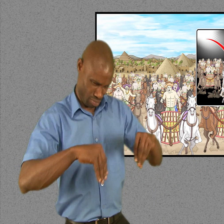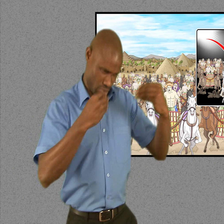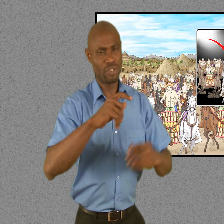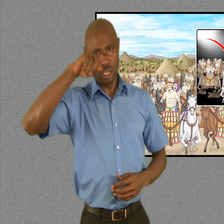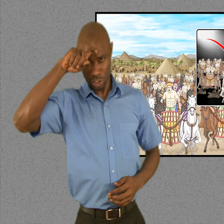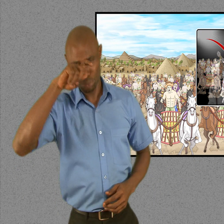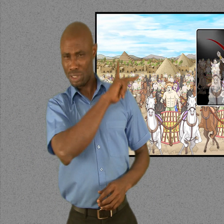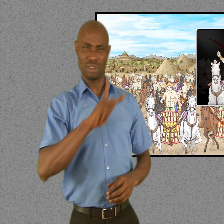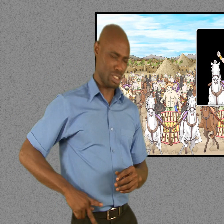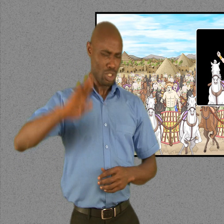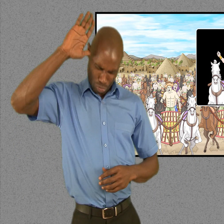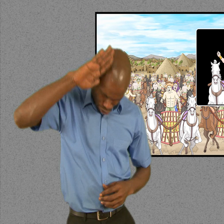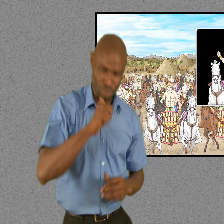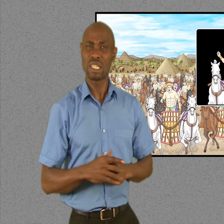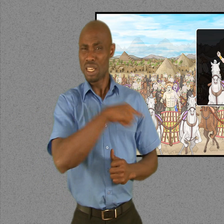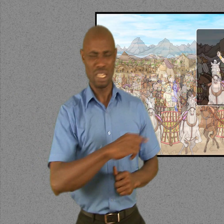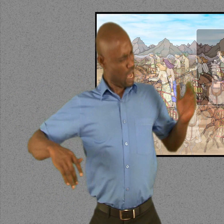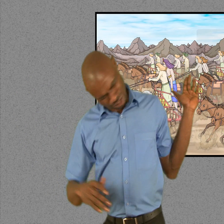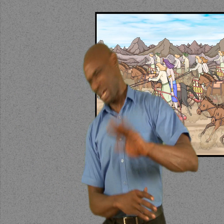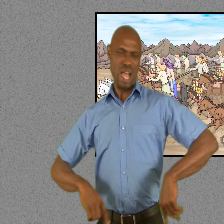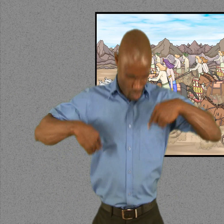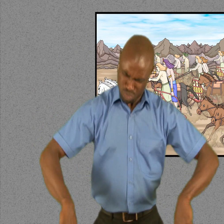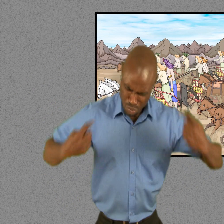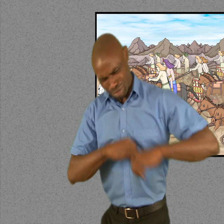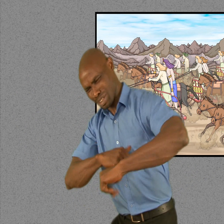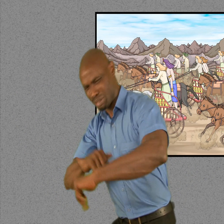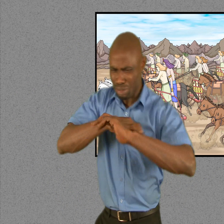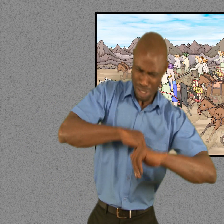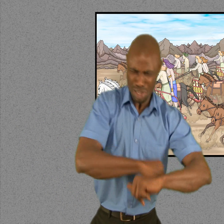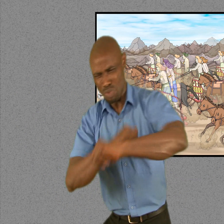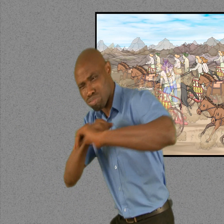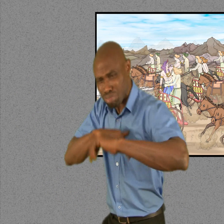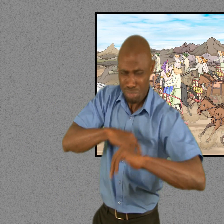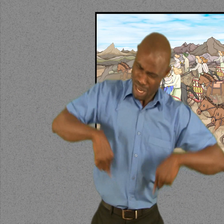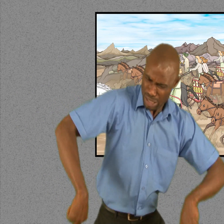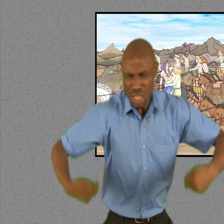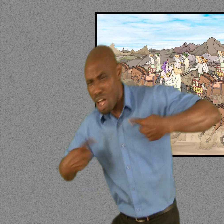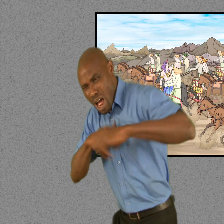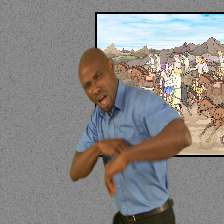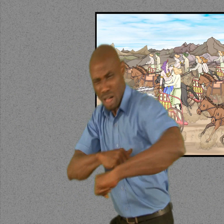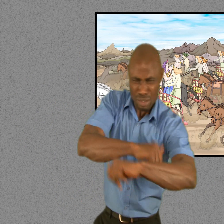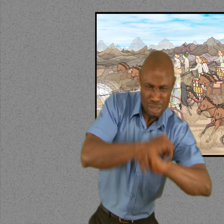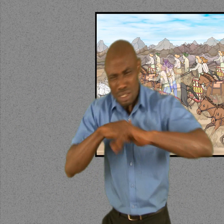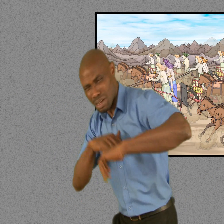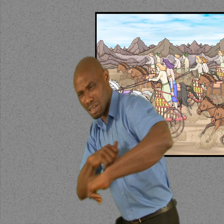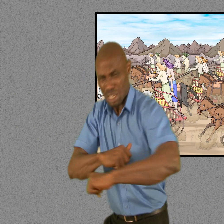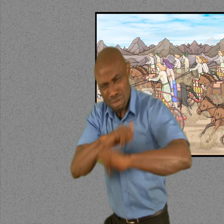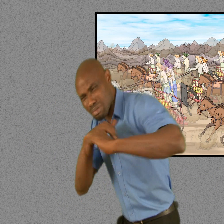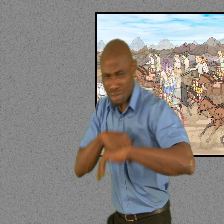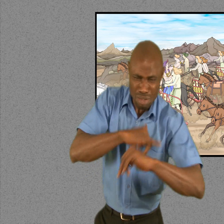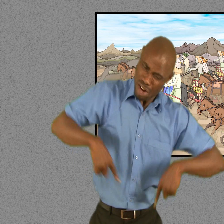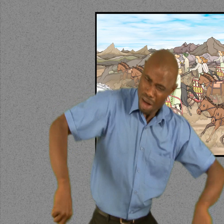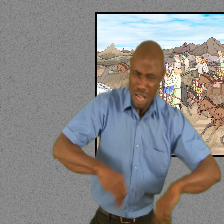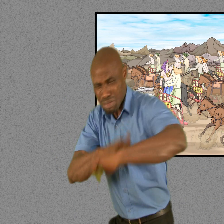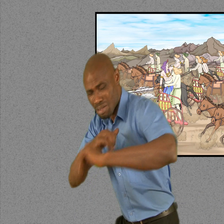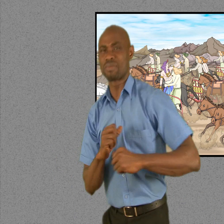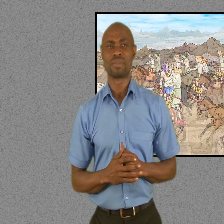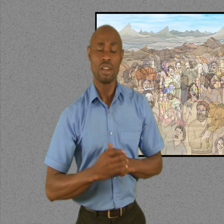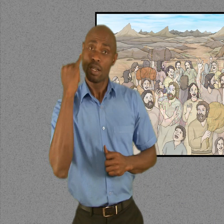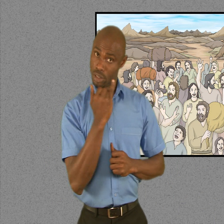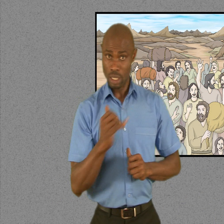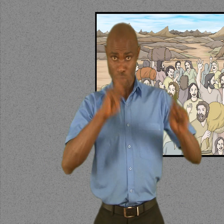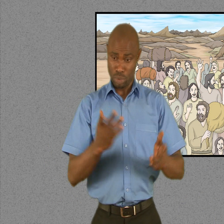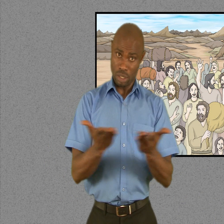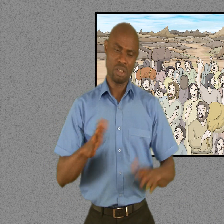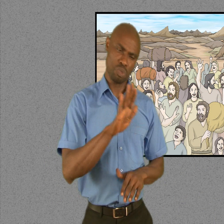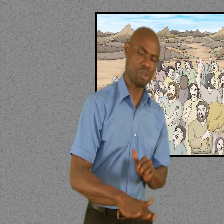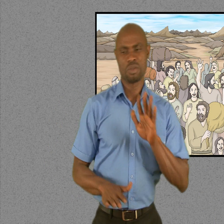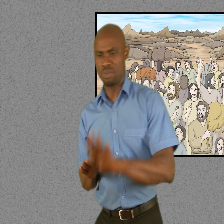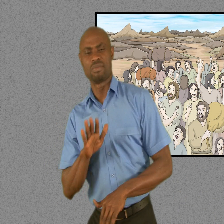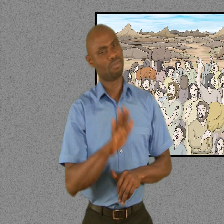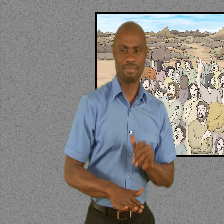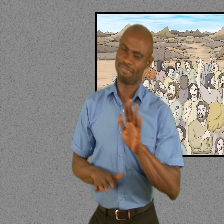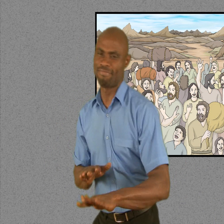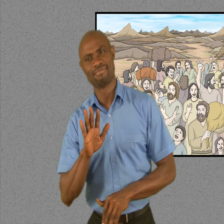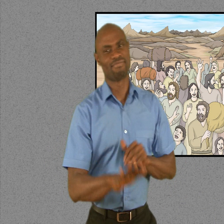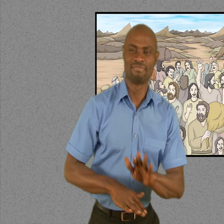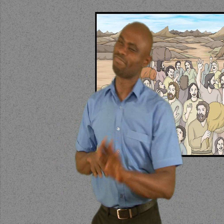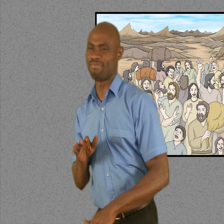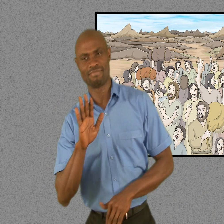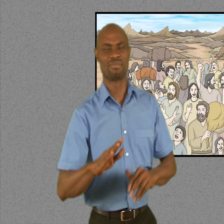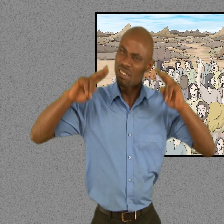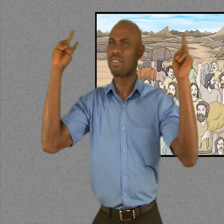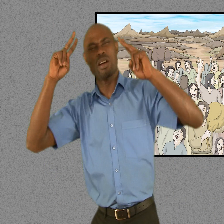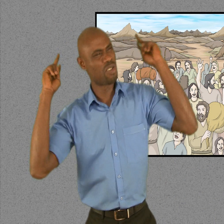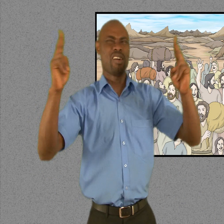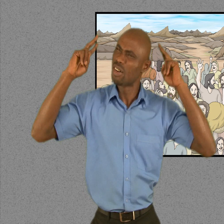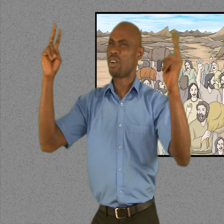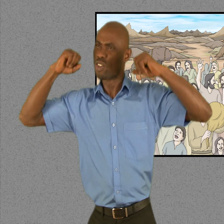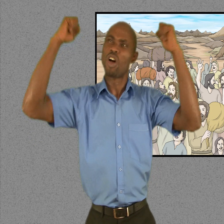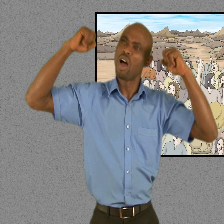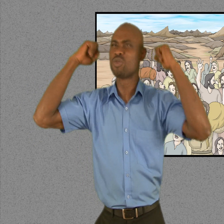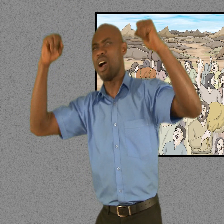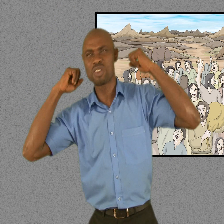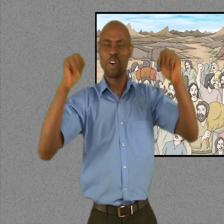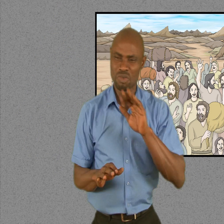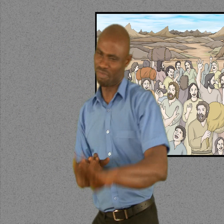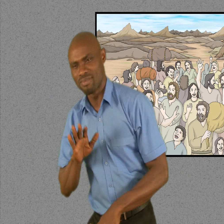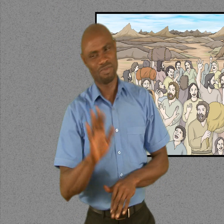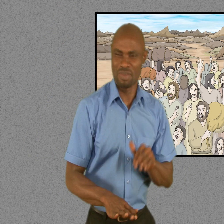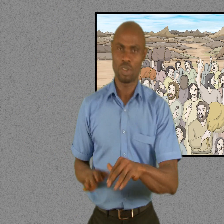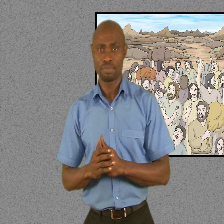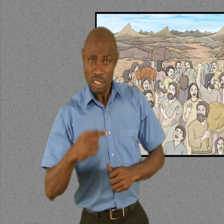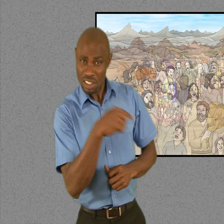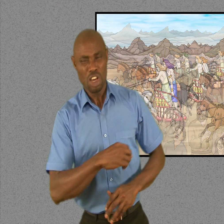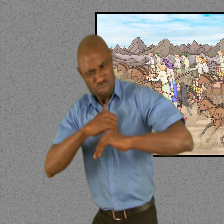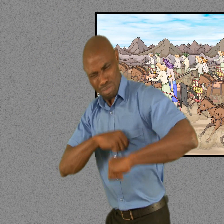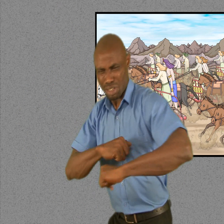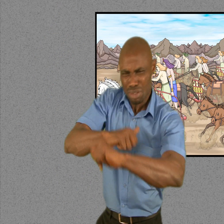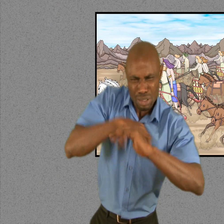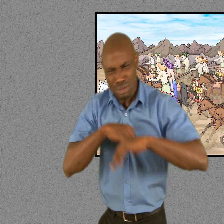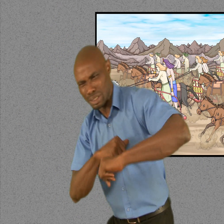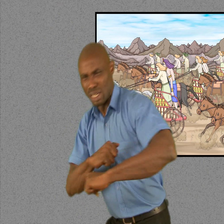And the LORD hardened the heart of Pharaoh king of Egypt so that he pursued the Israelites, who were marching out defiantly.